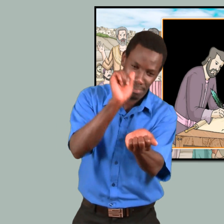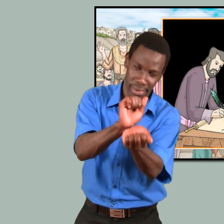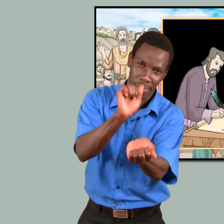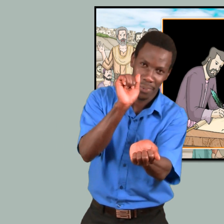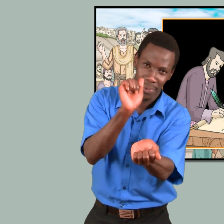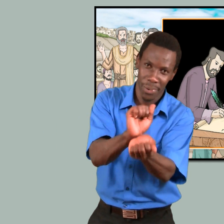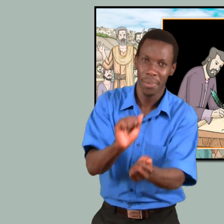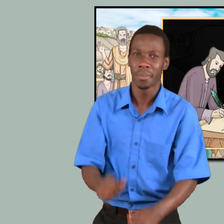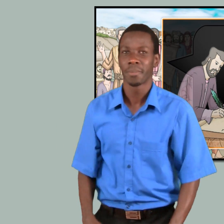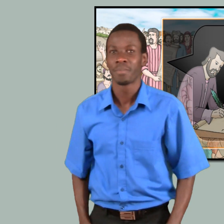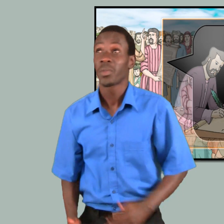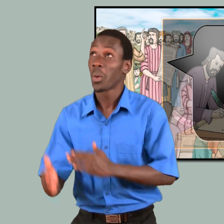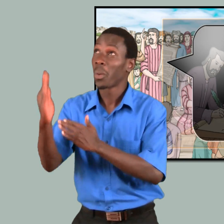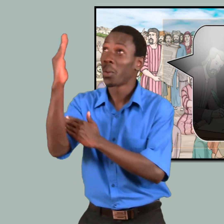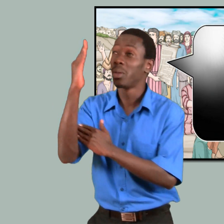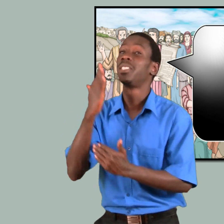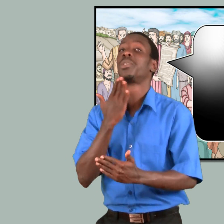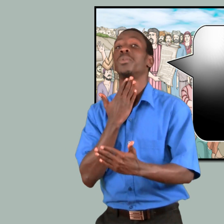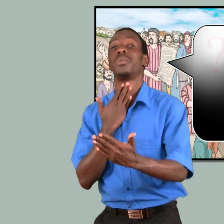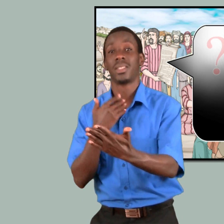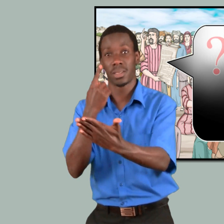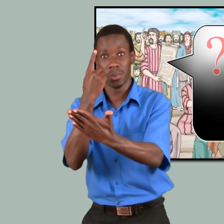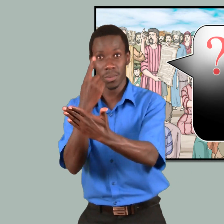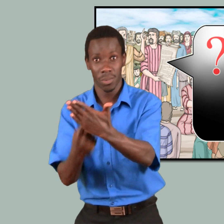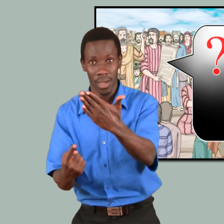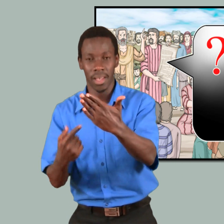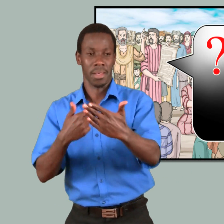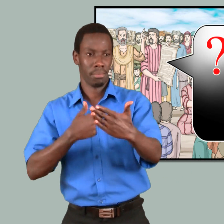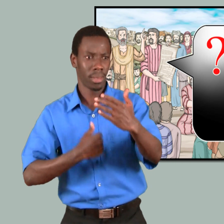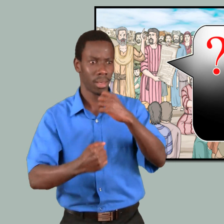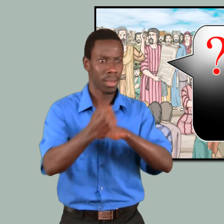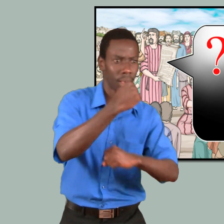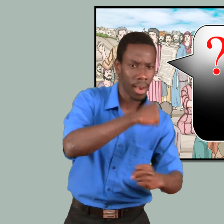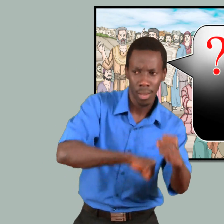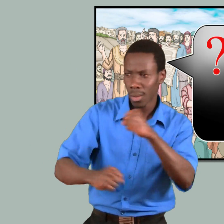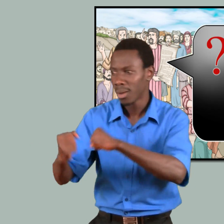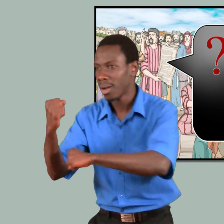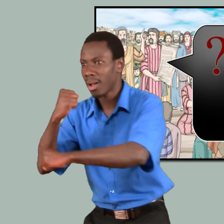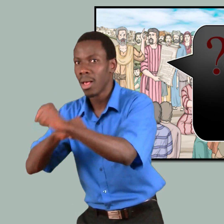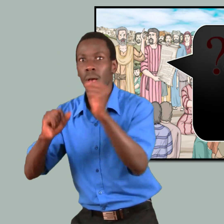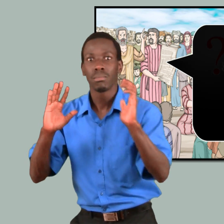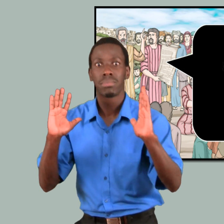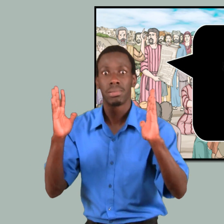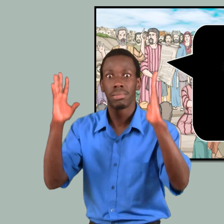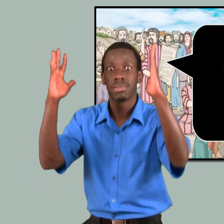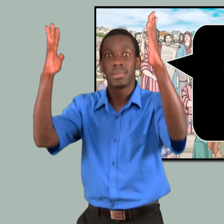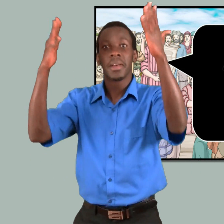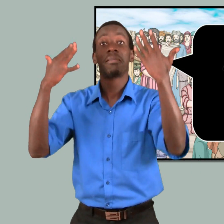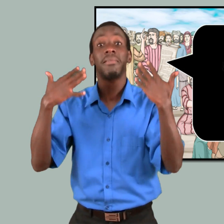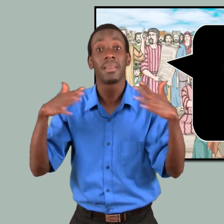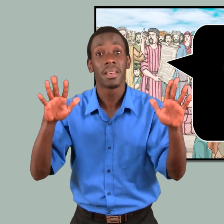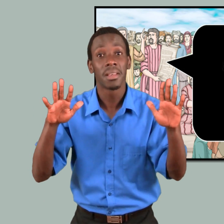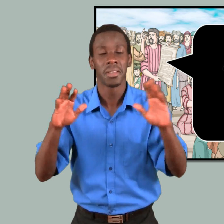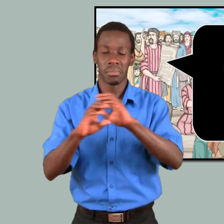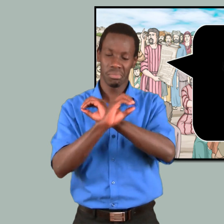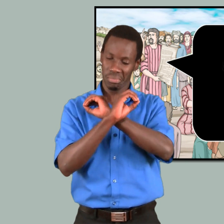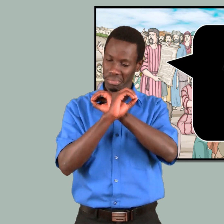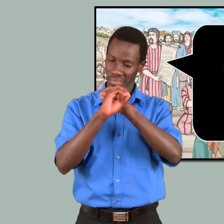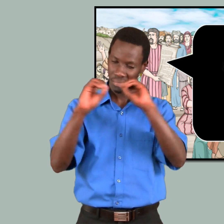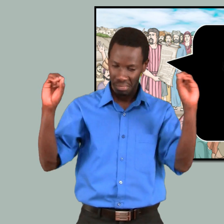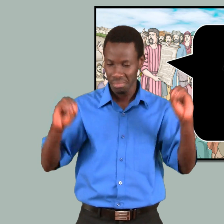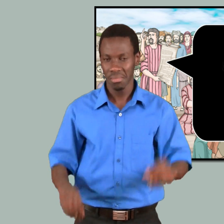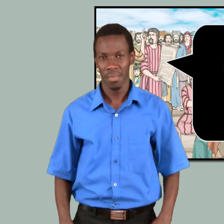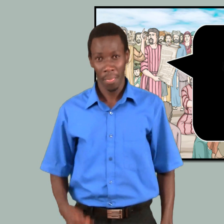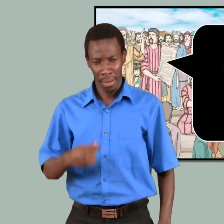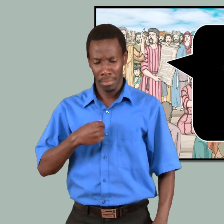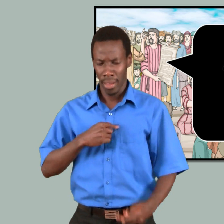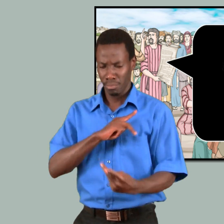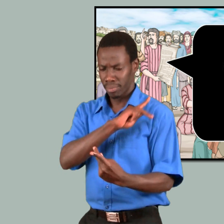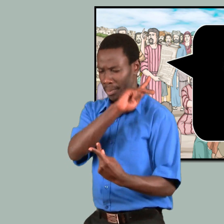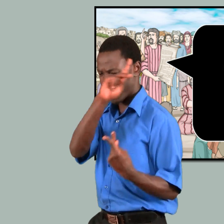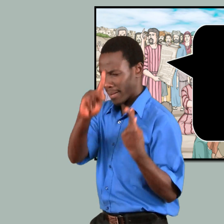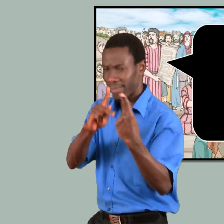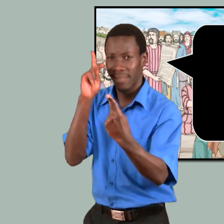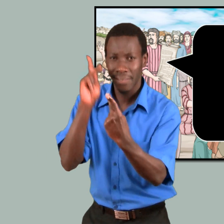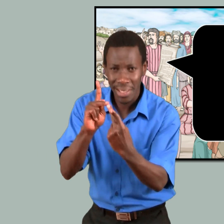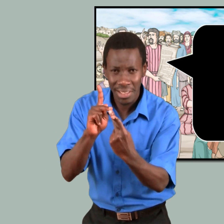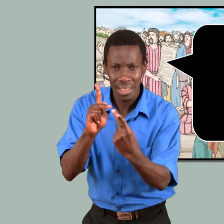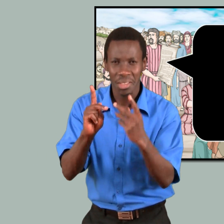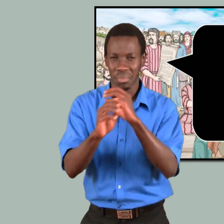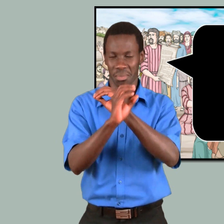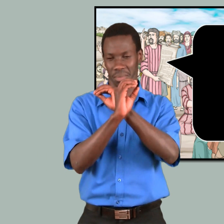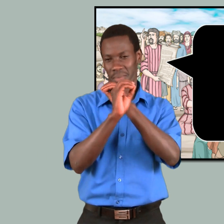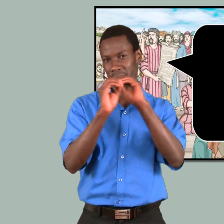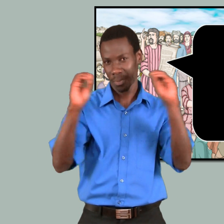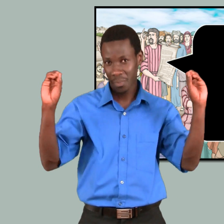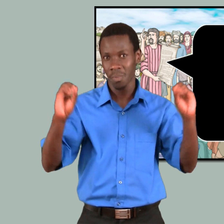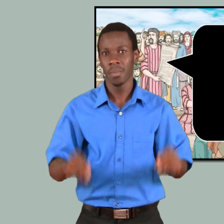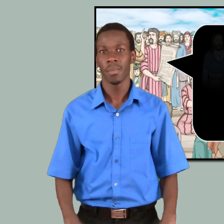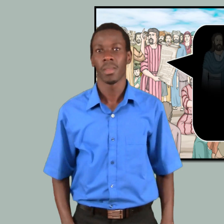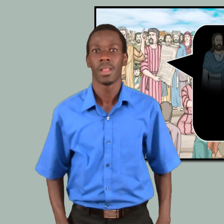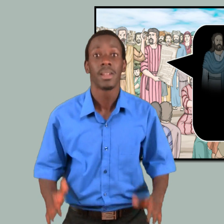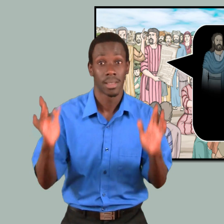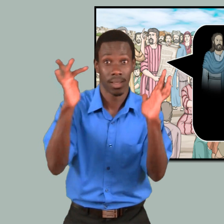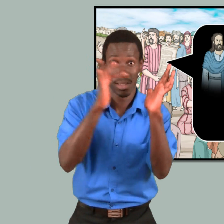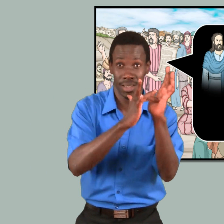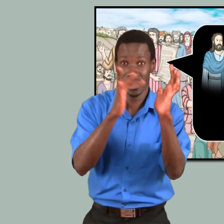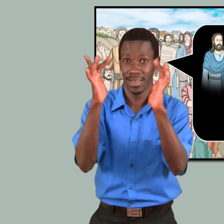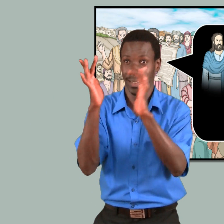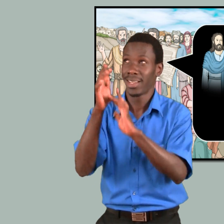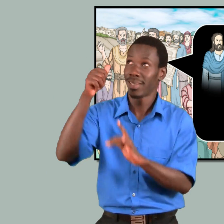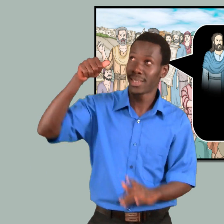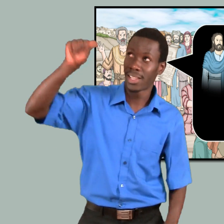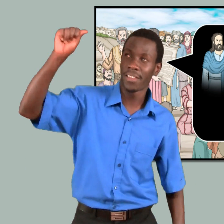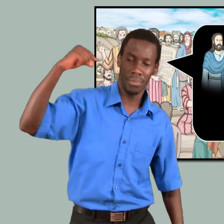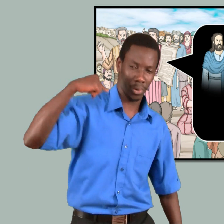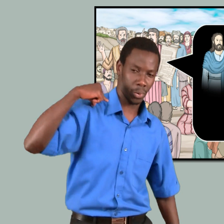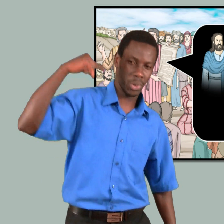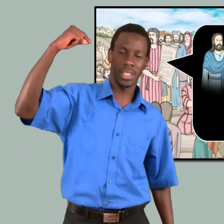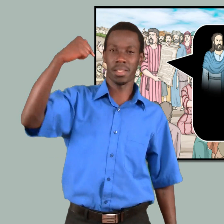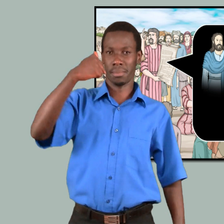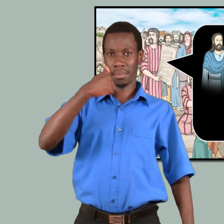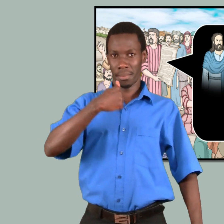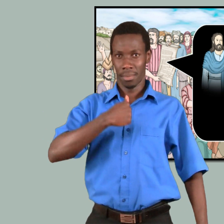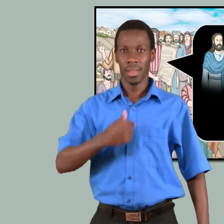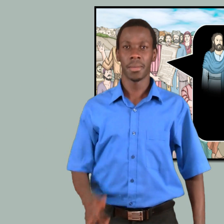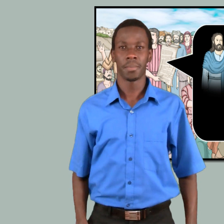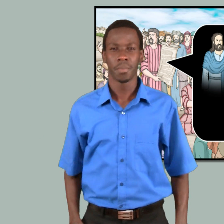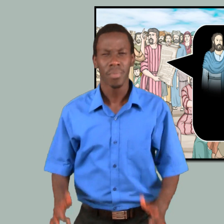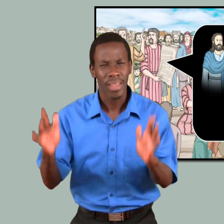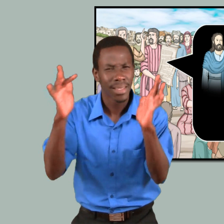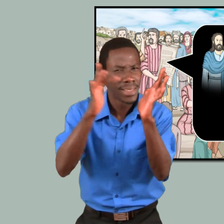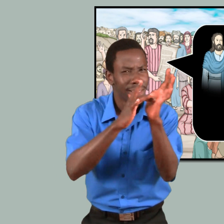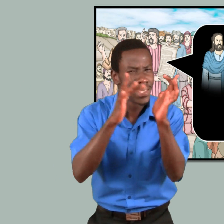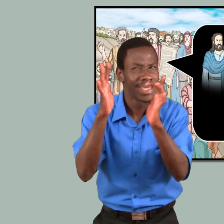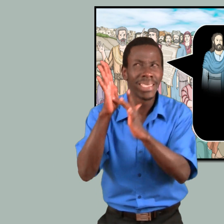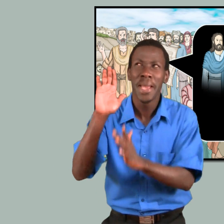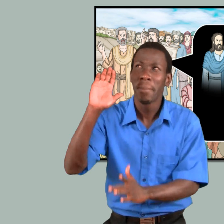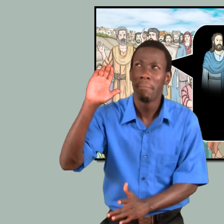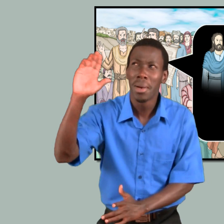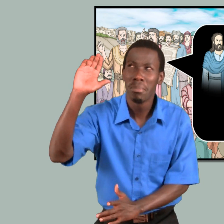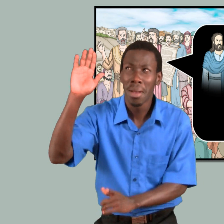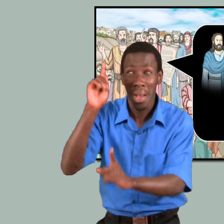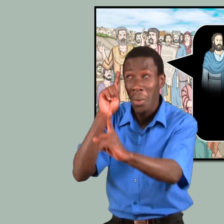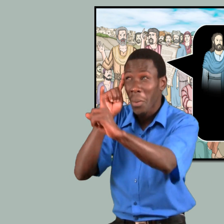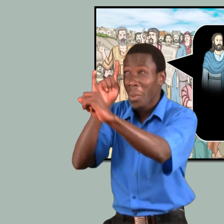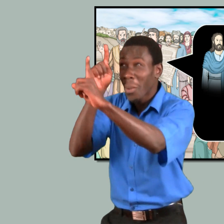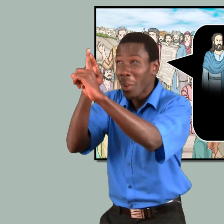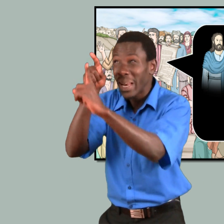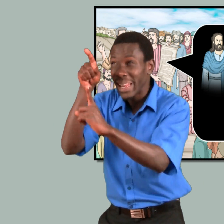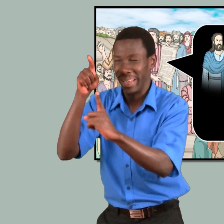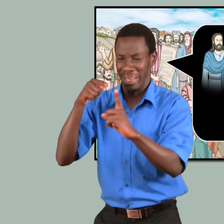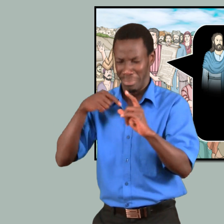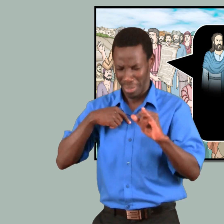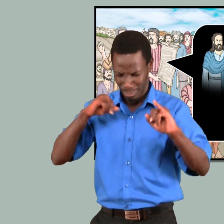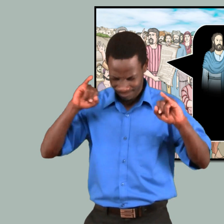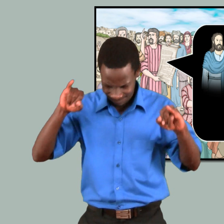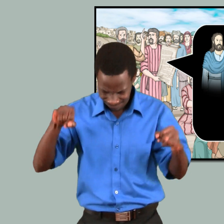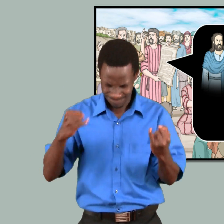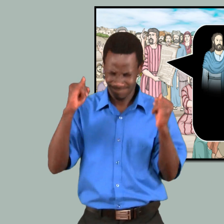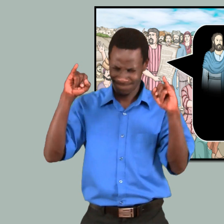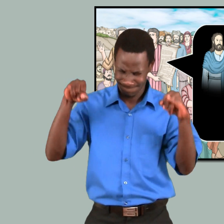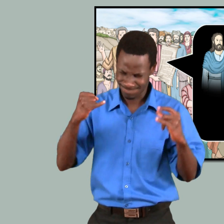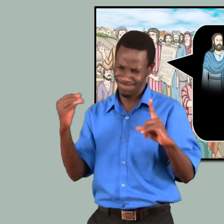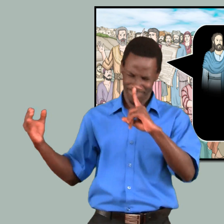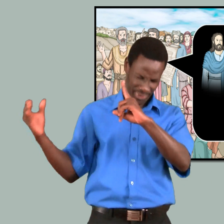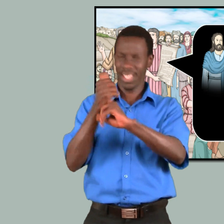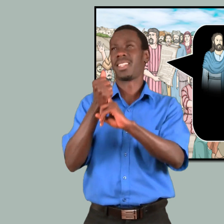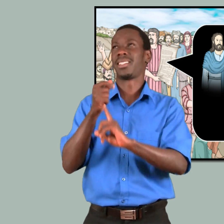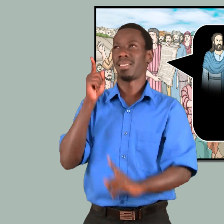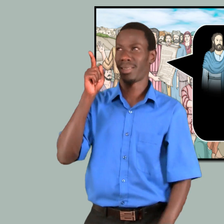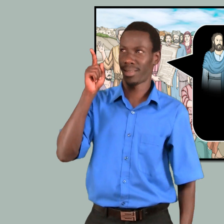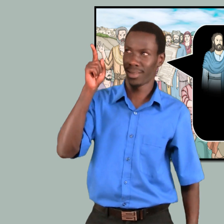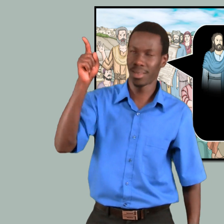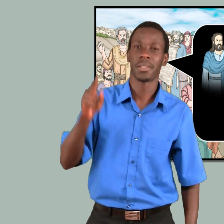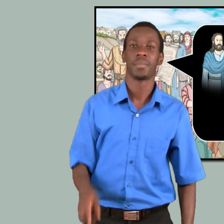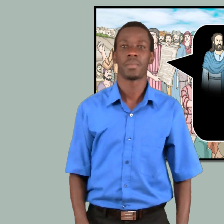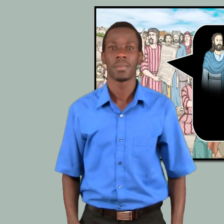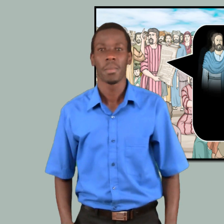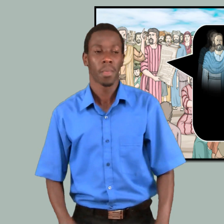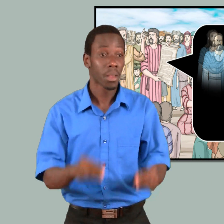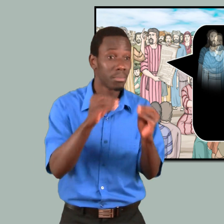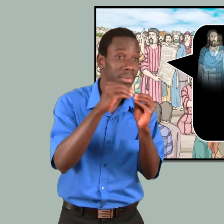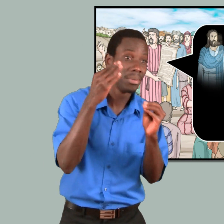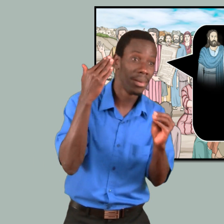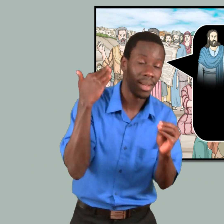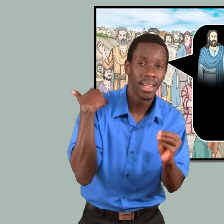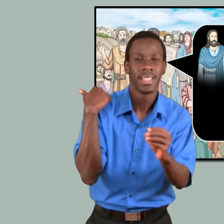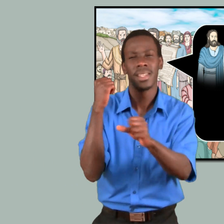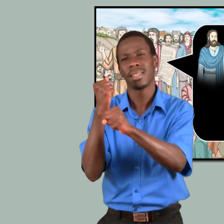Not that I have already obtained all this, or have already been made perfect, but I press on to take hold of that for which Christ Jesus took hold of me.